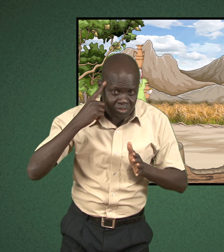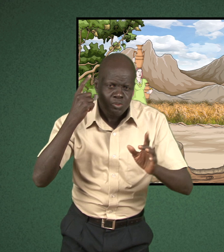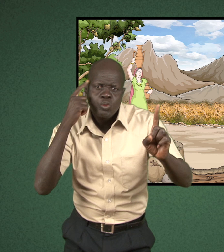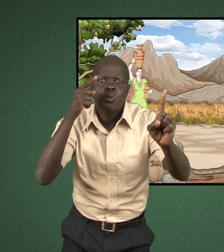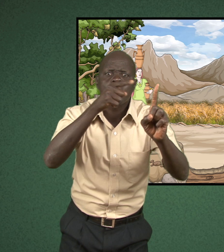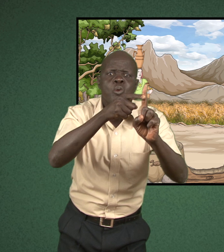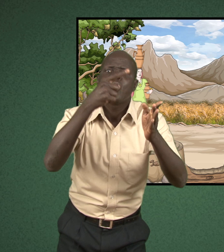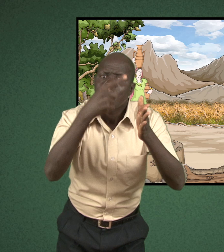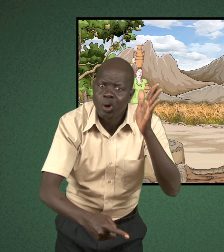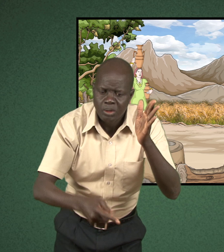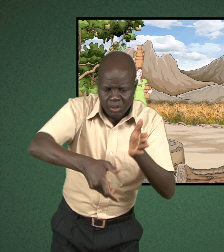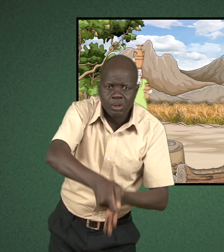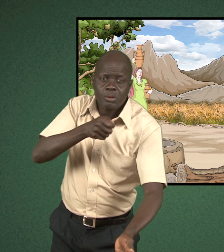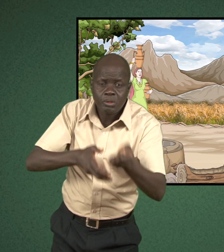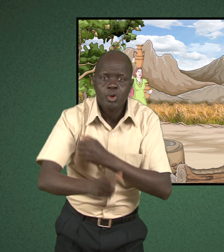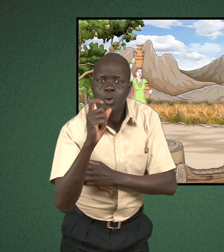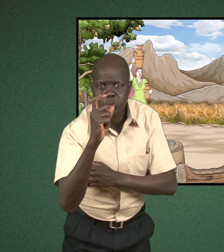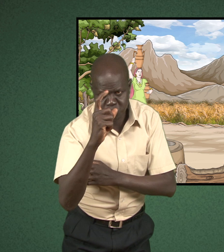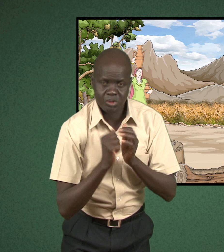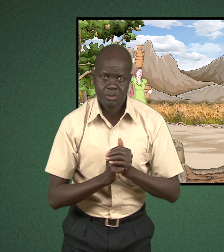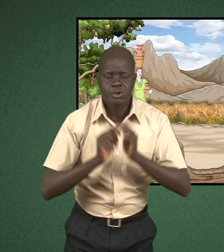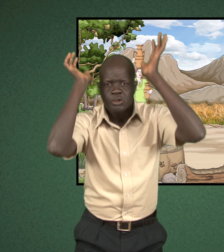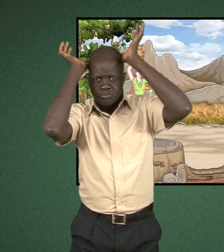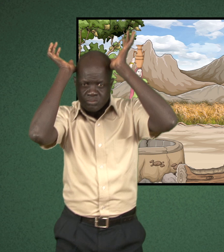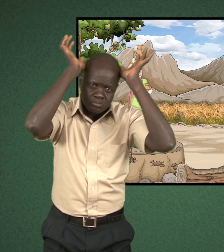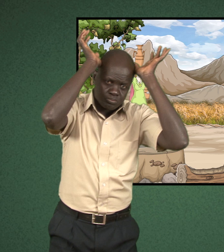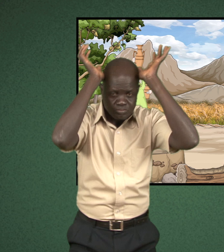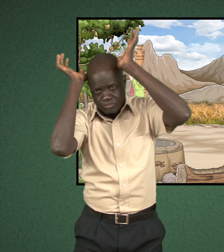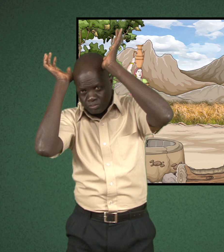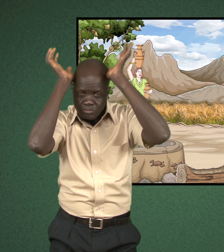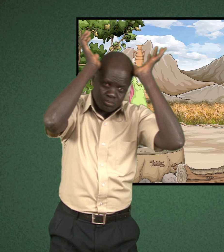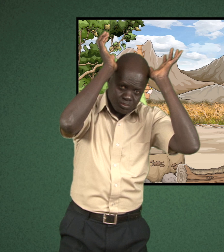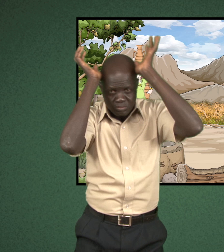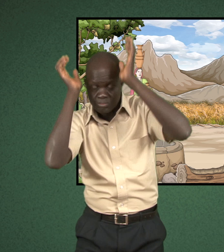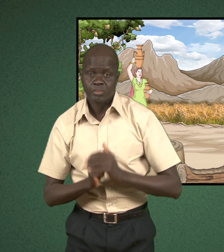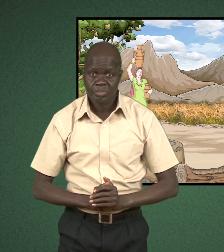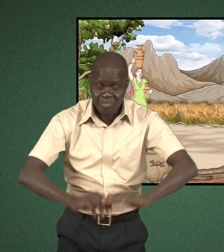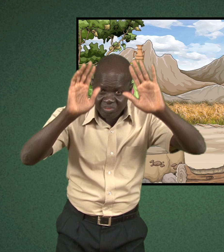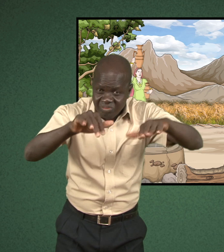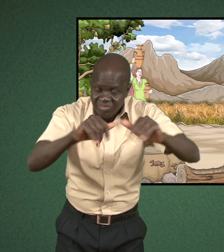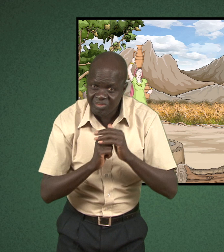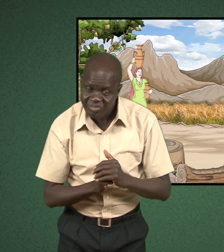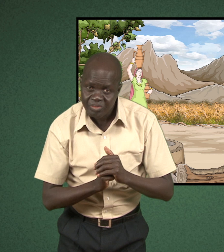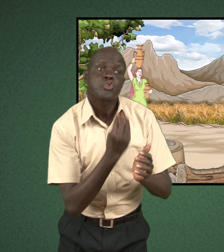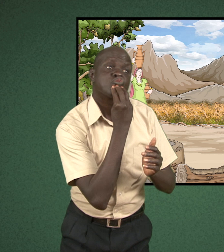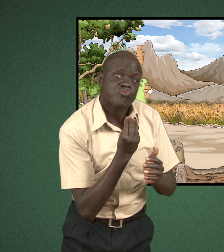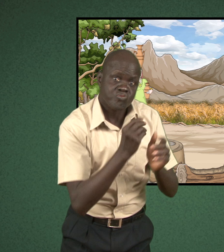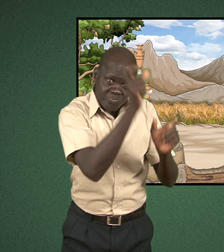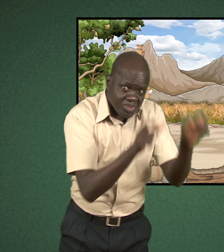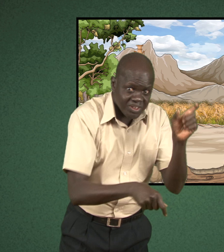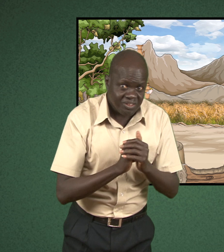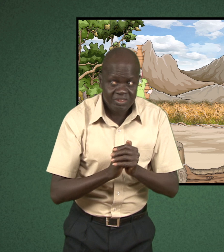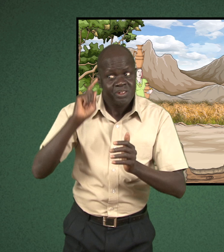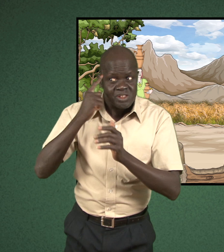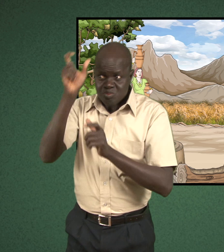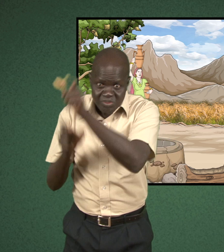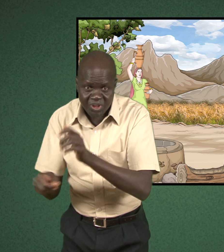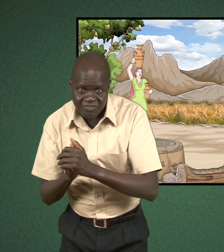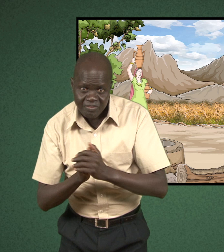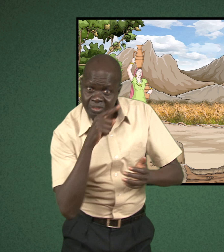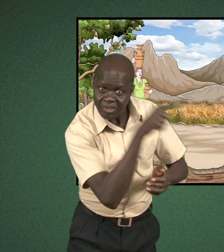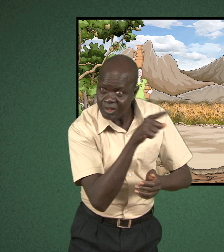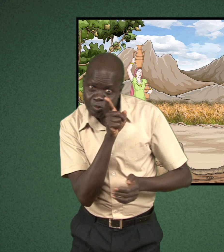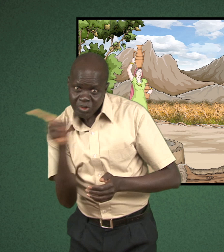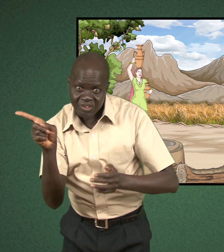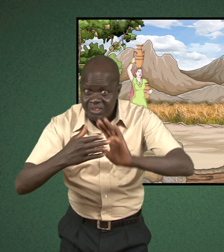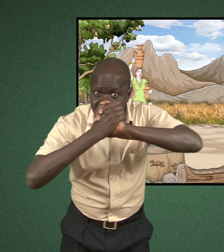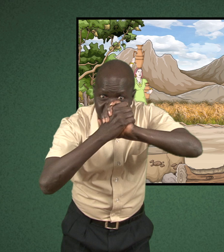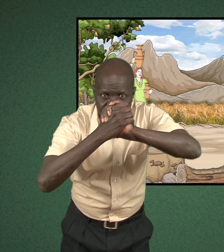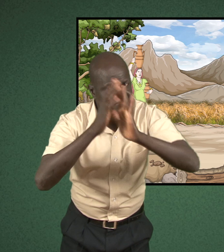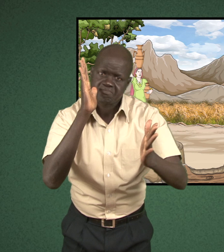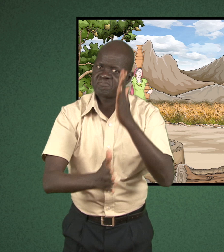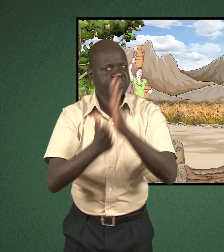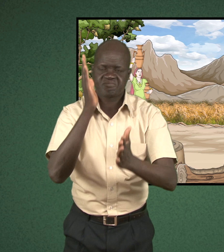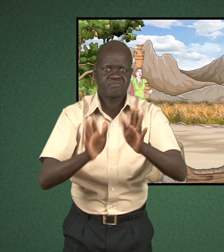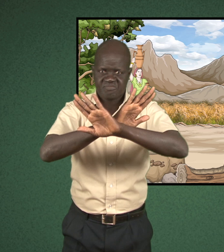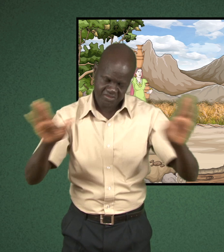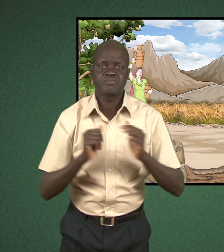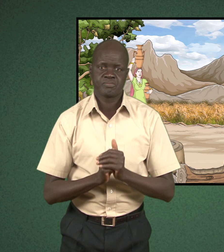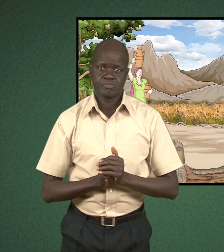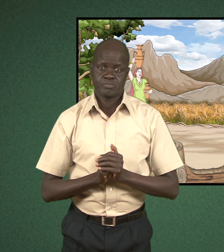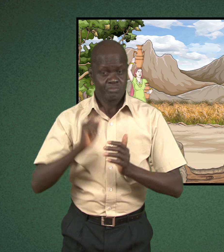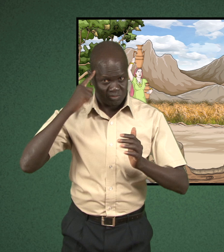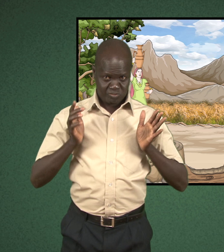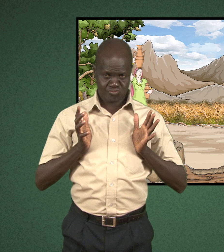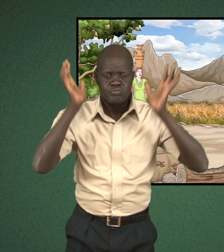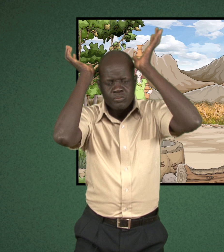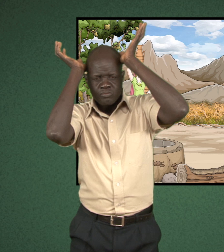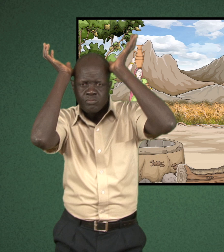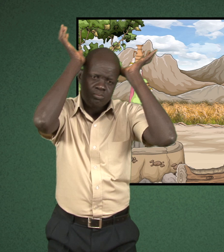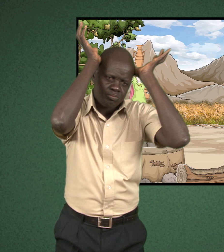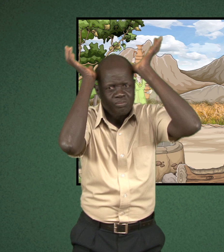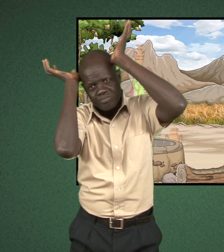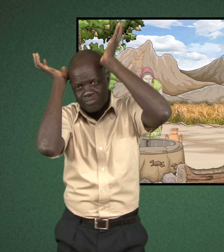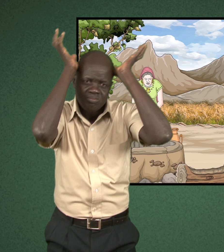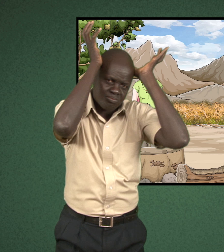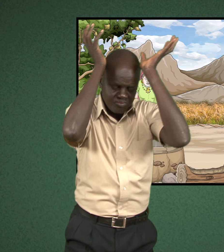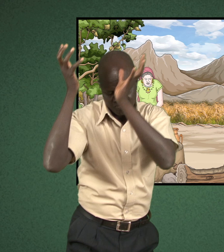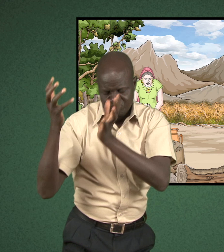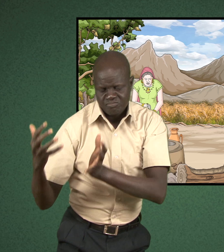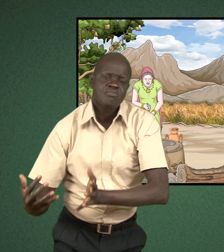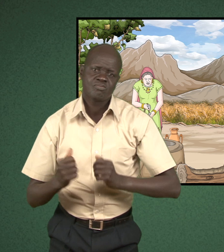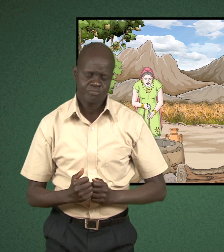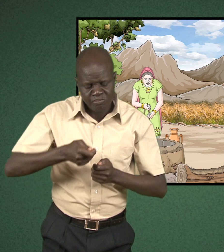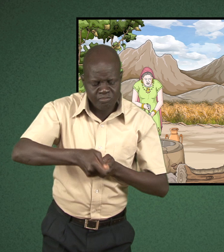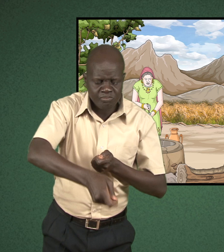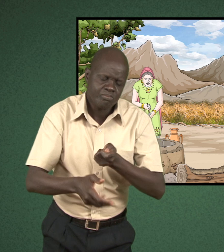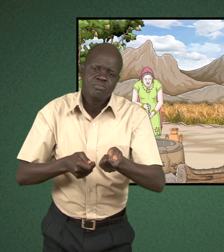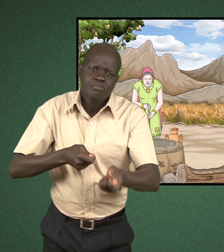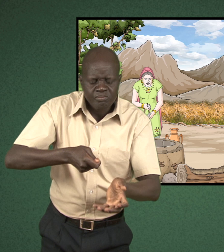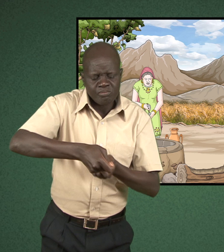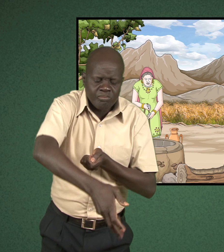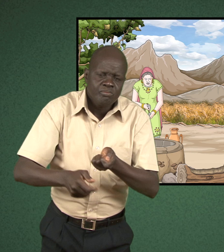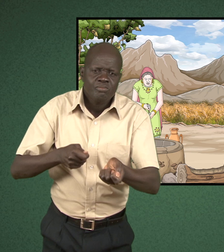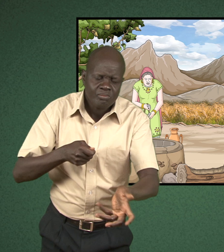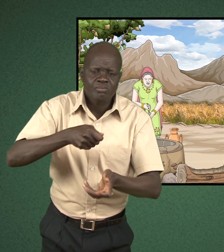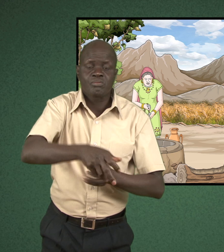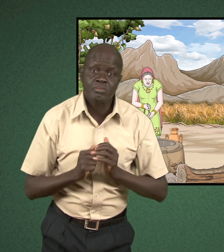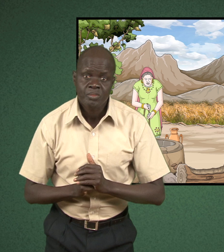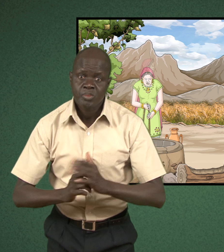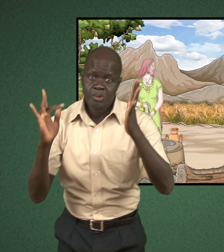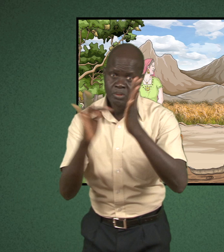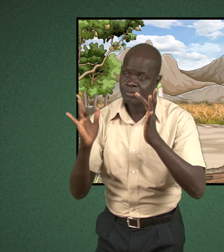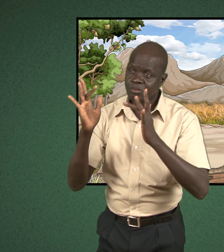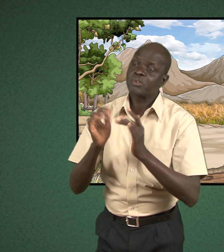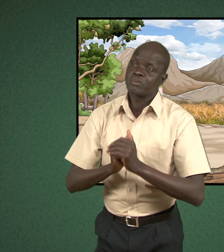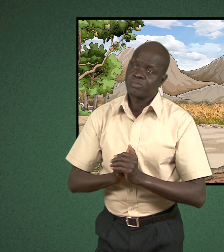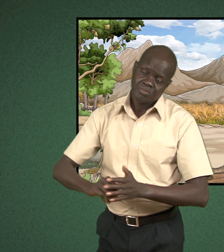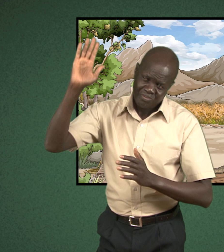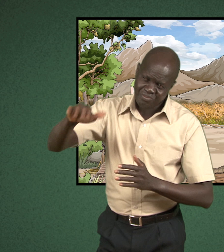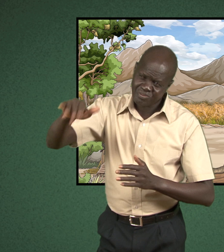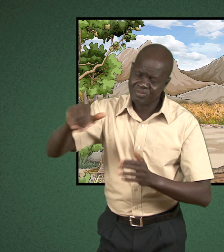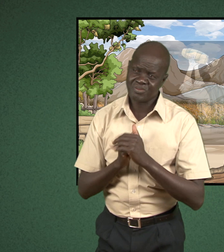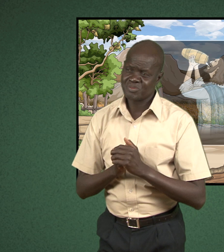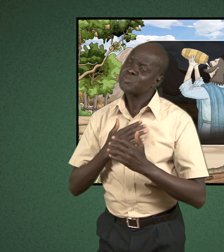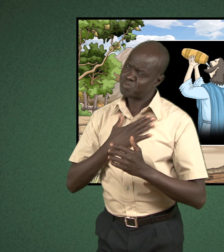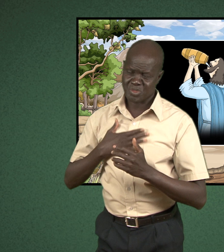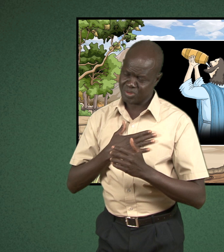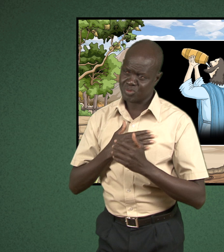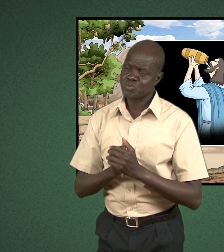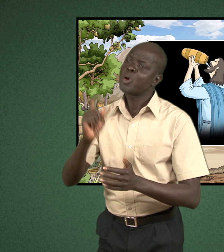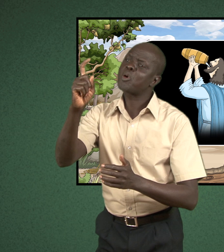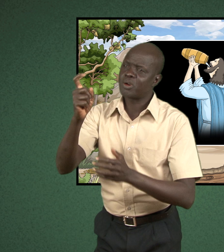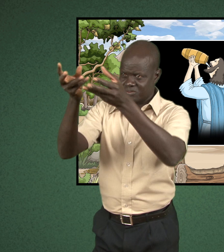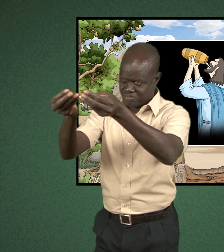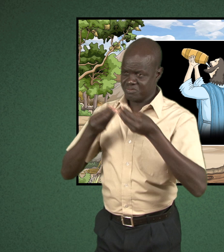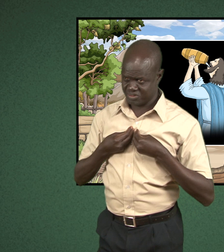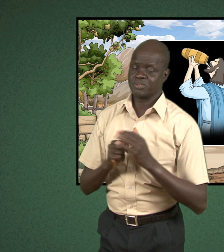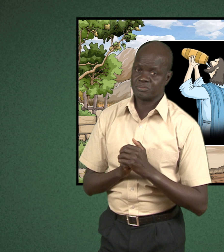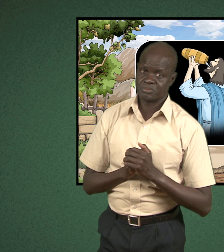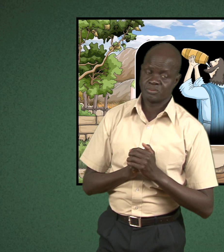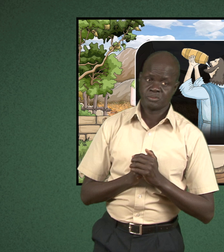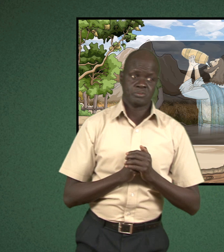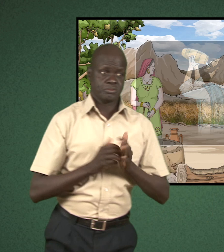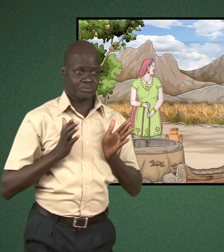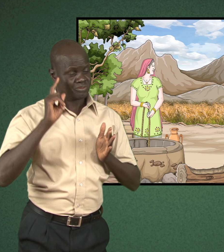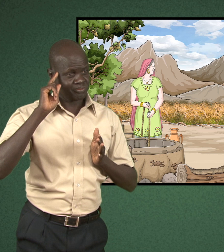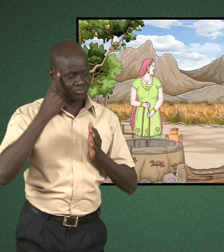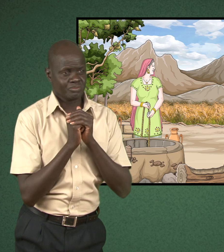When a Samaritan woman came to draw water, Jesus said to her, “Give Me a drink.”